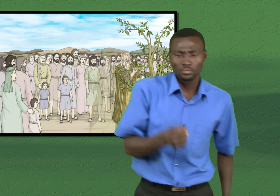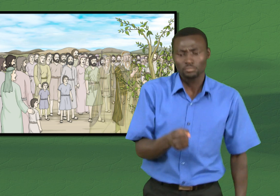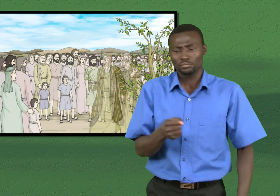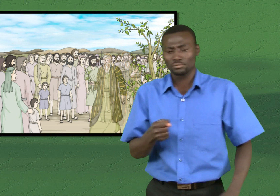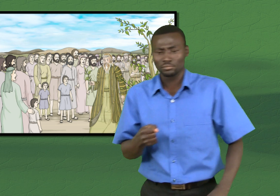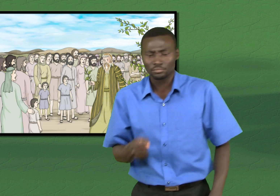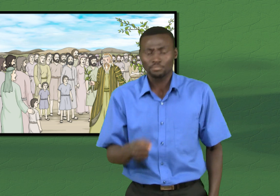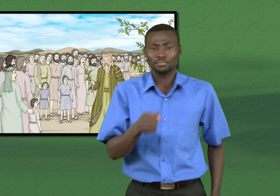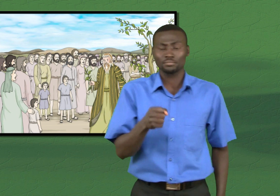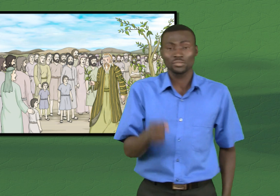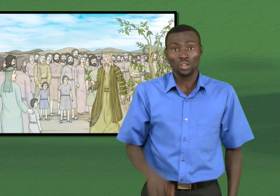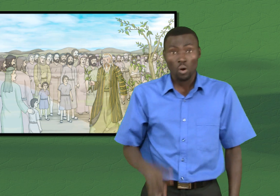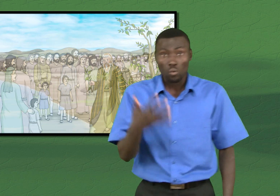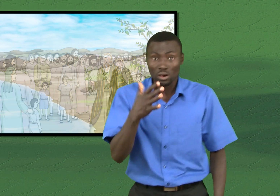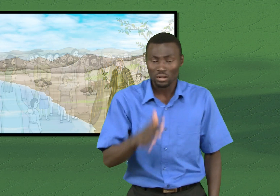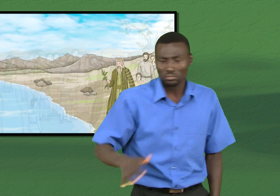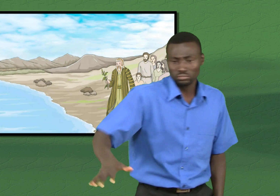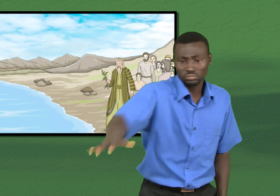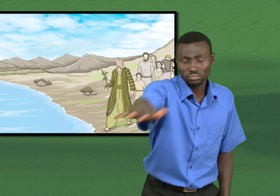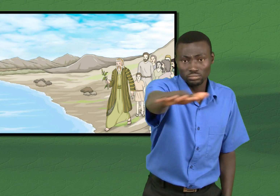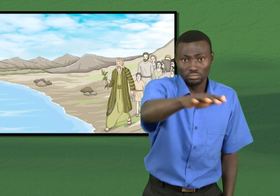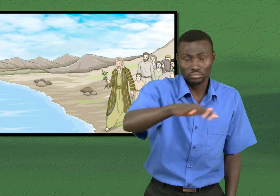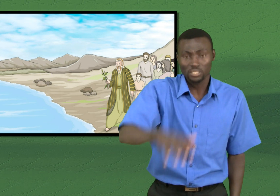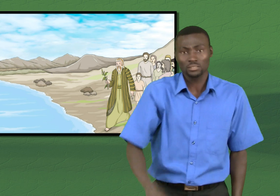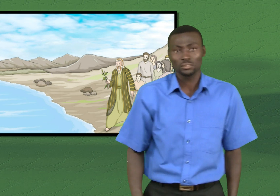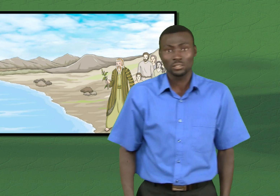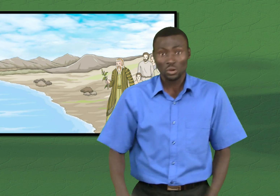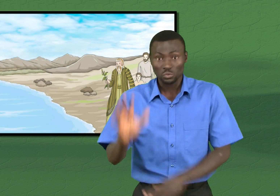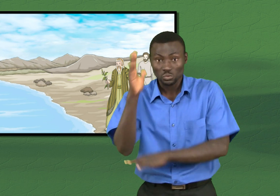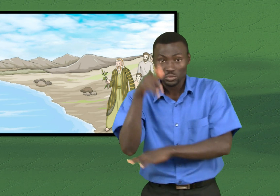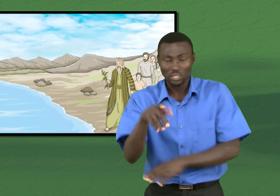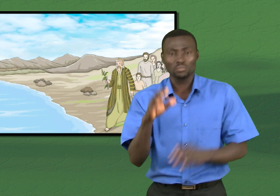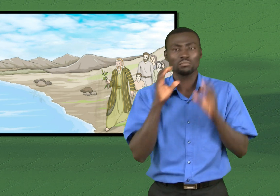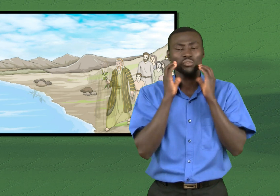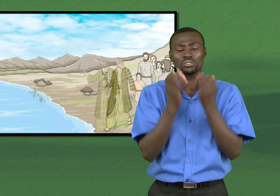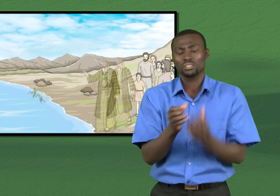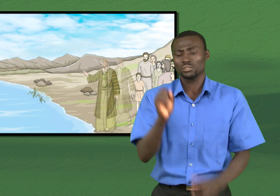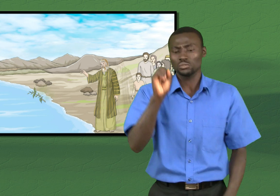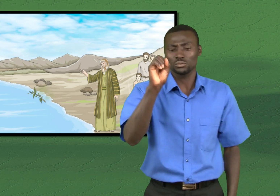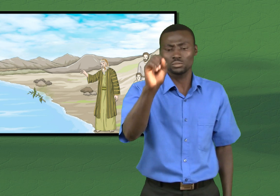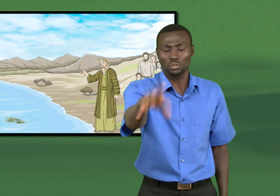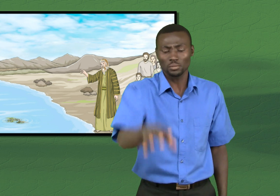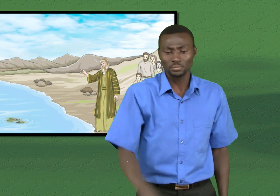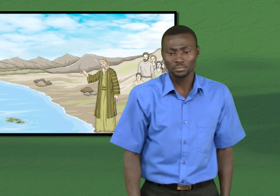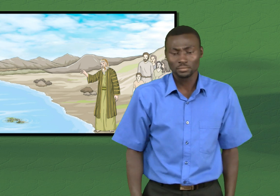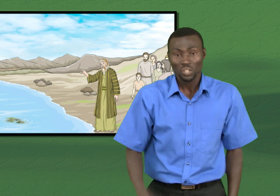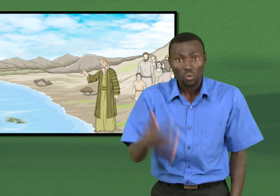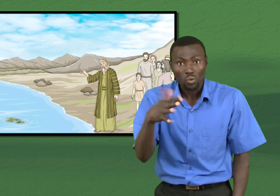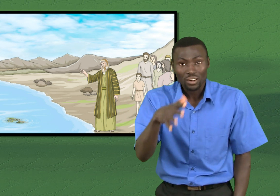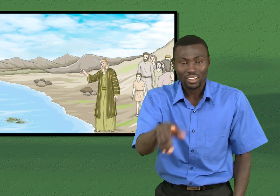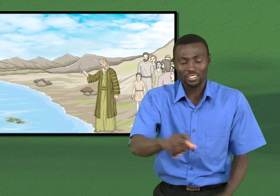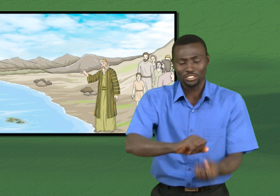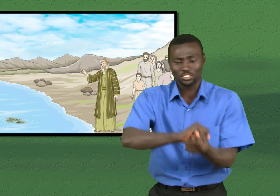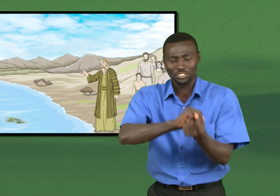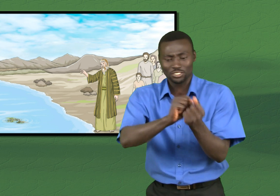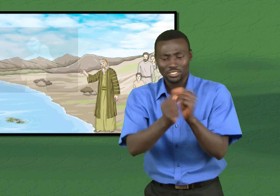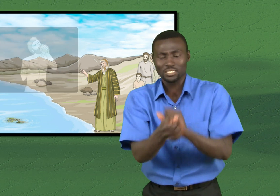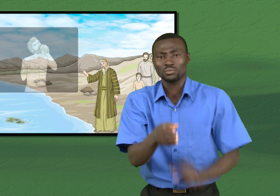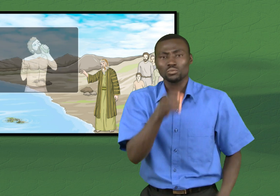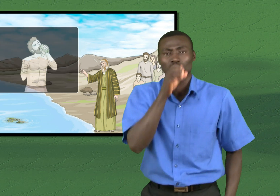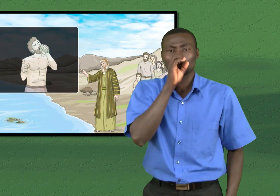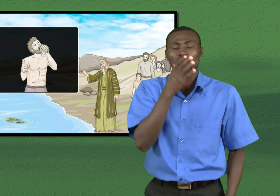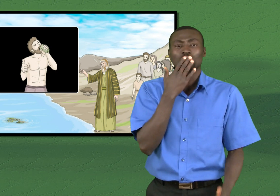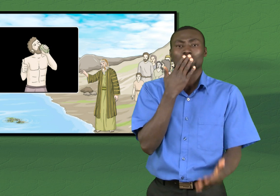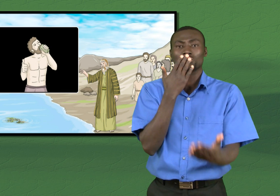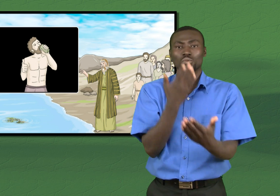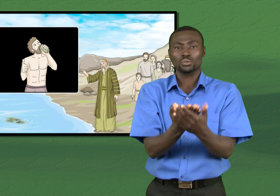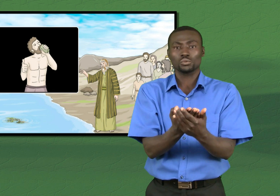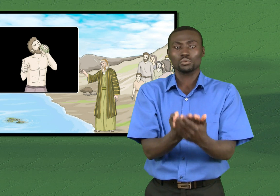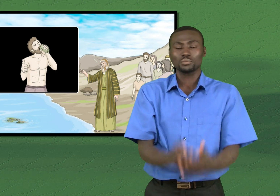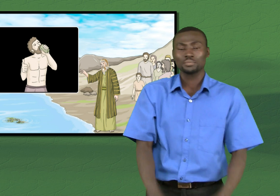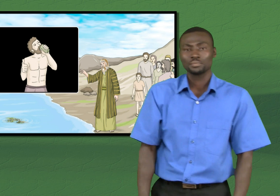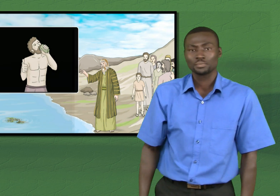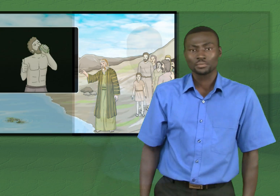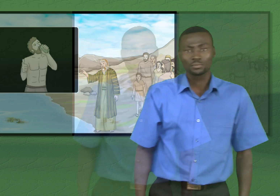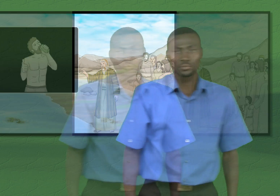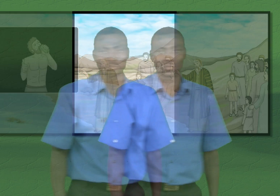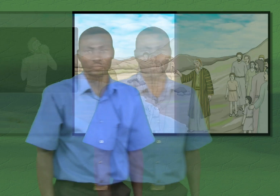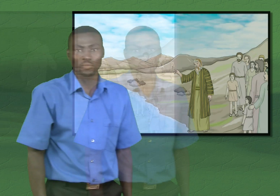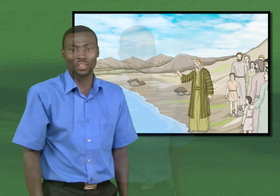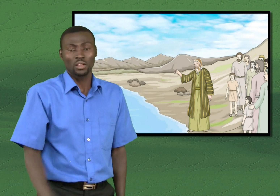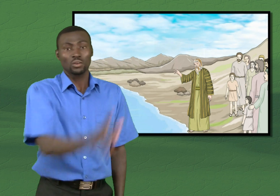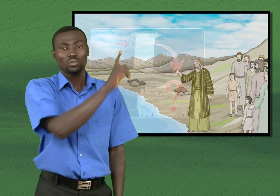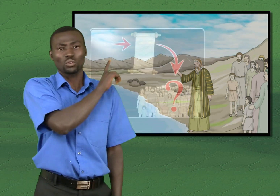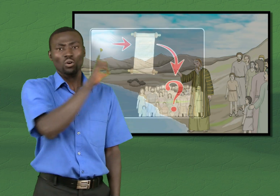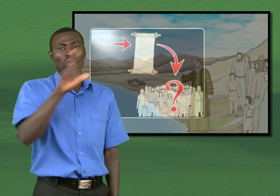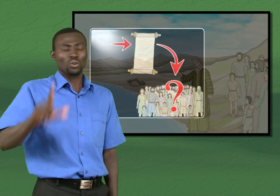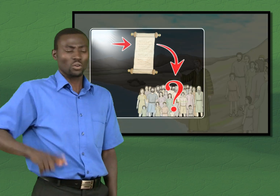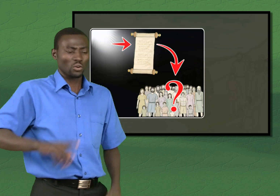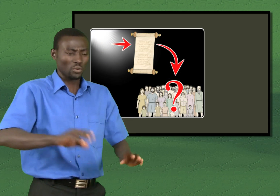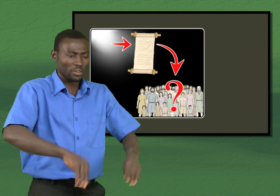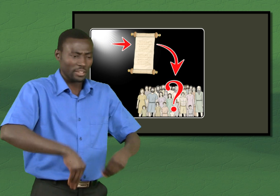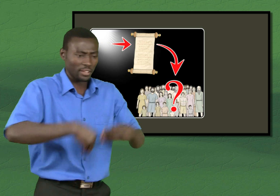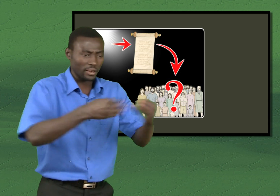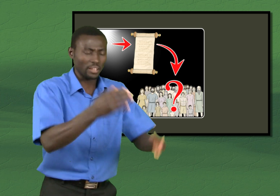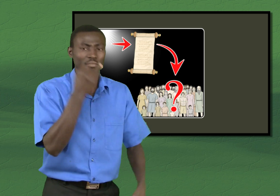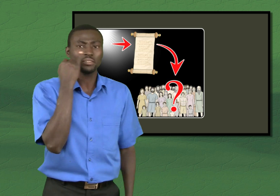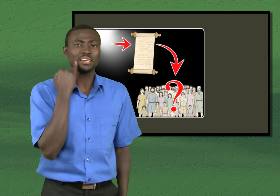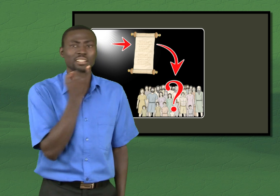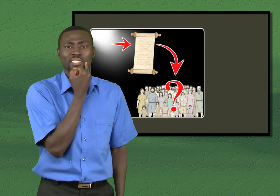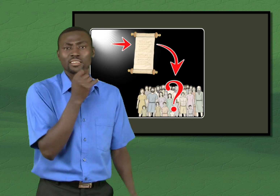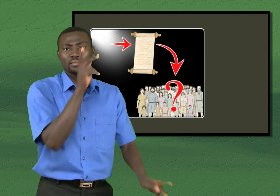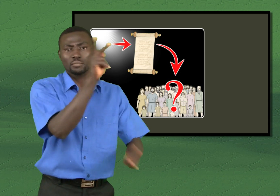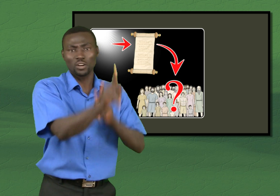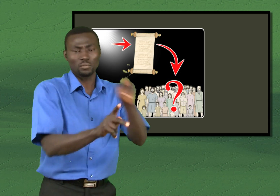And when he cast it into the waters, they were sweetened.